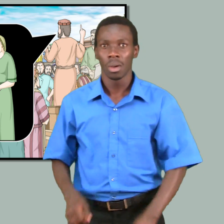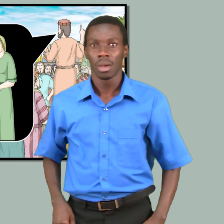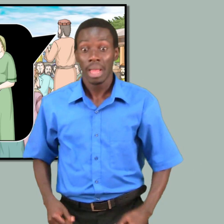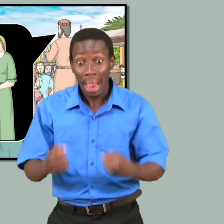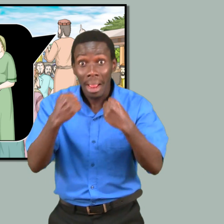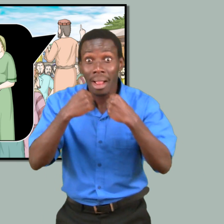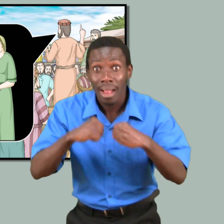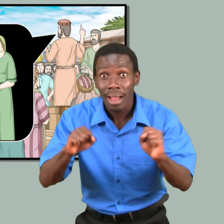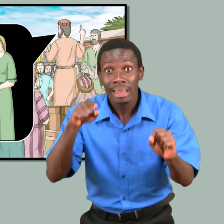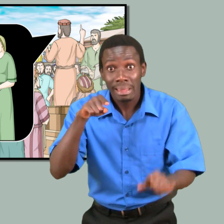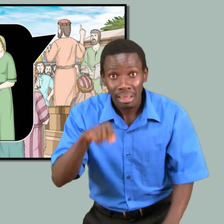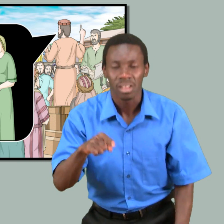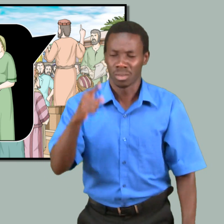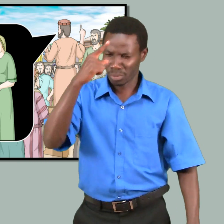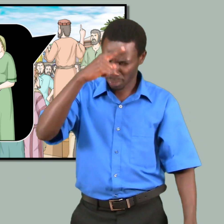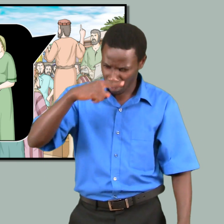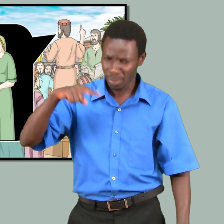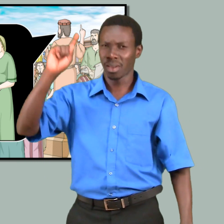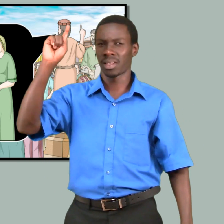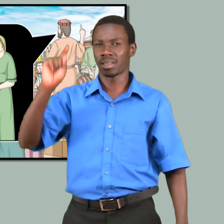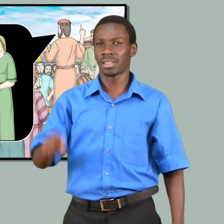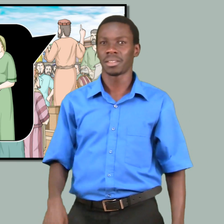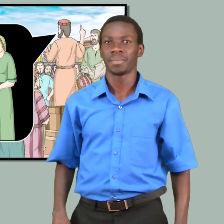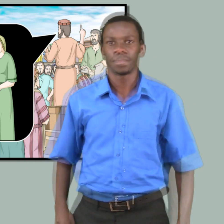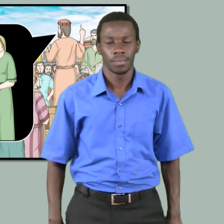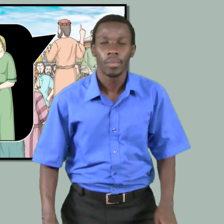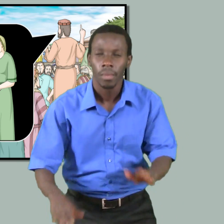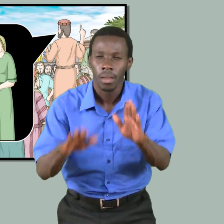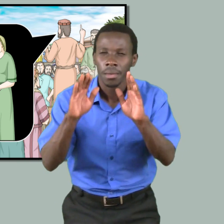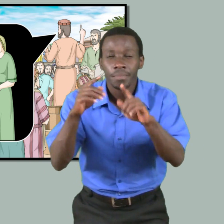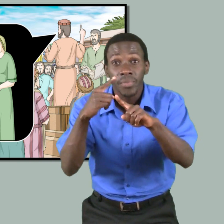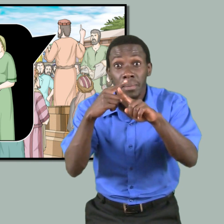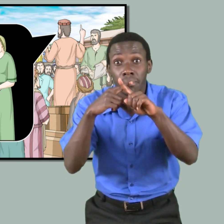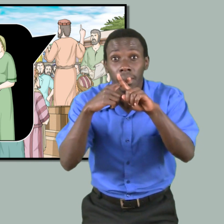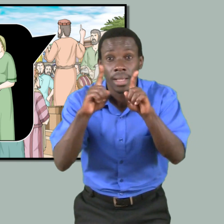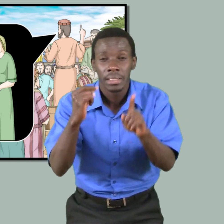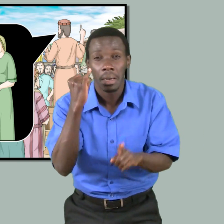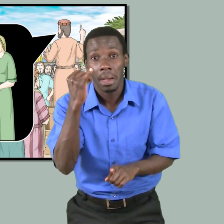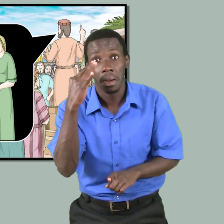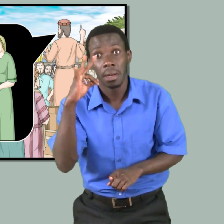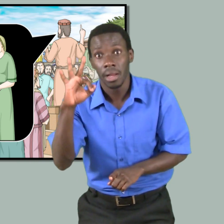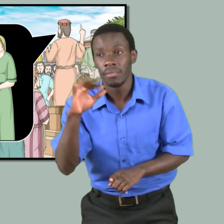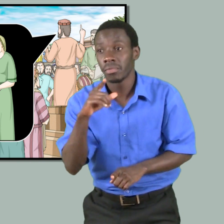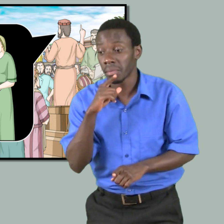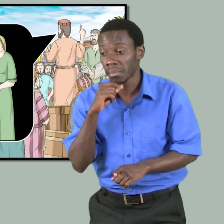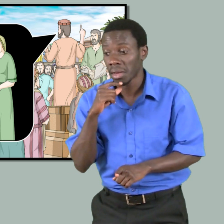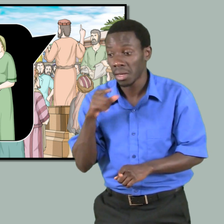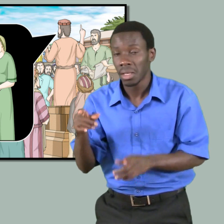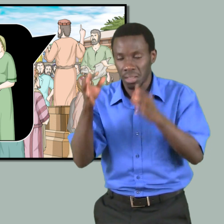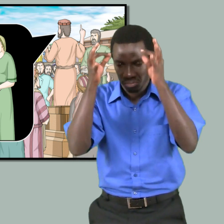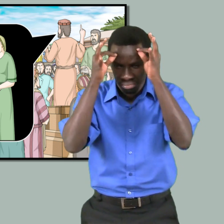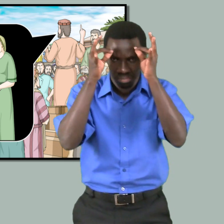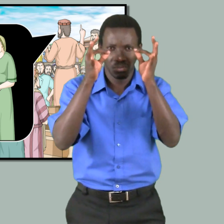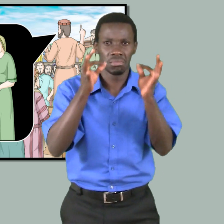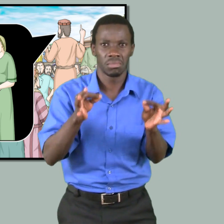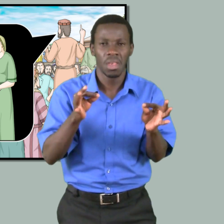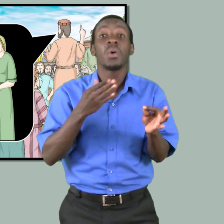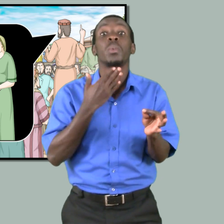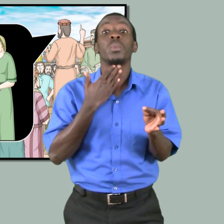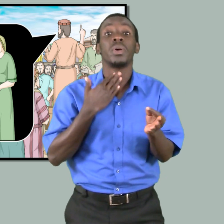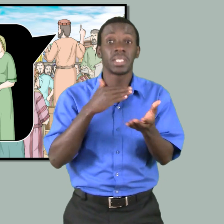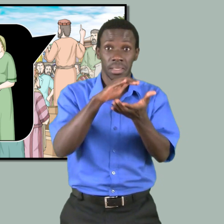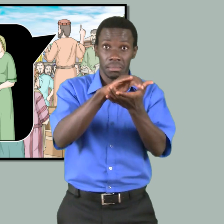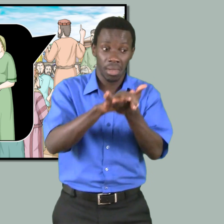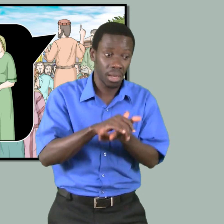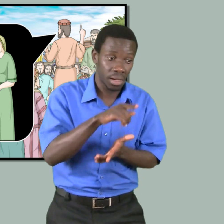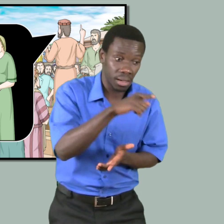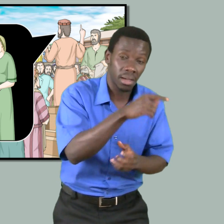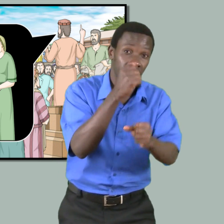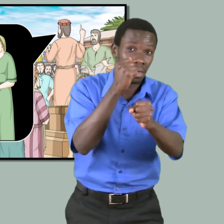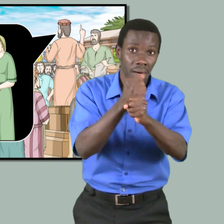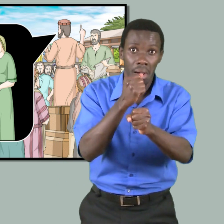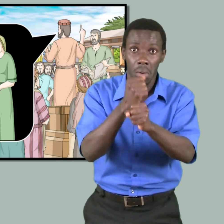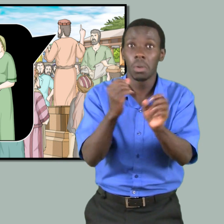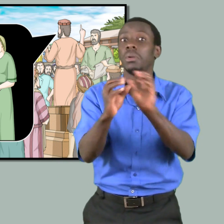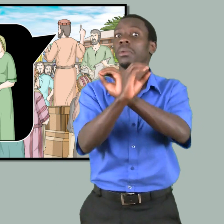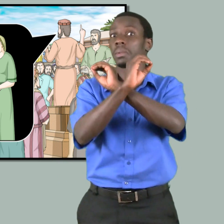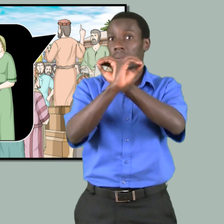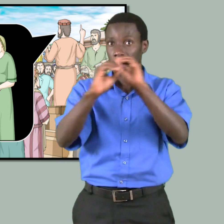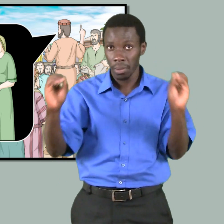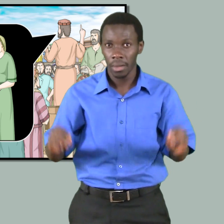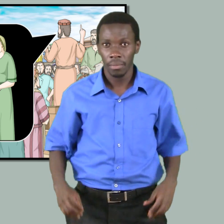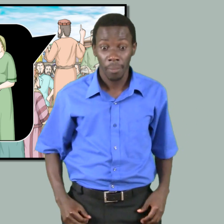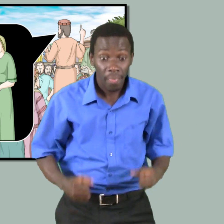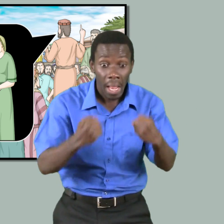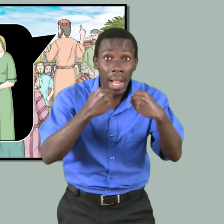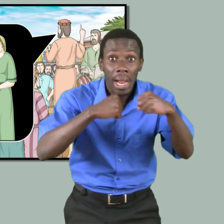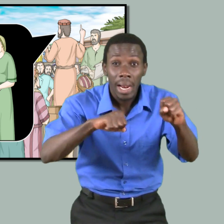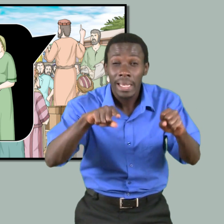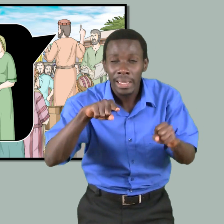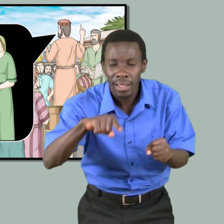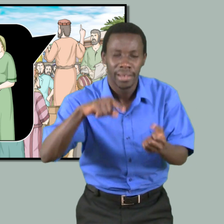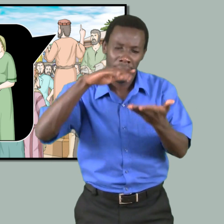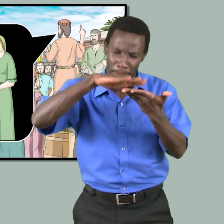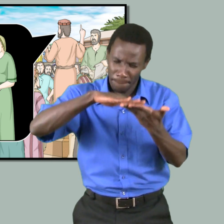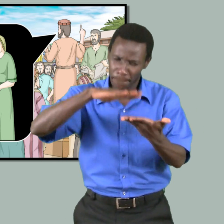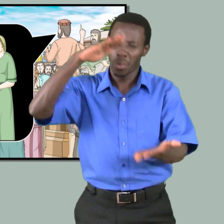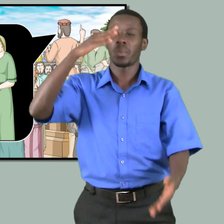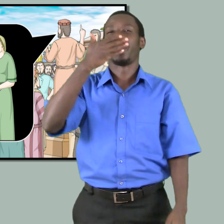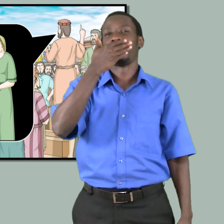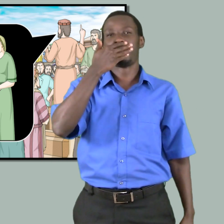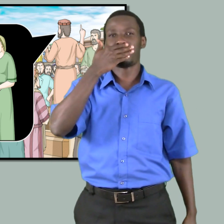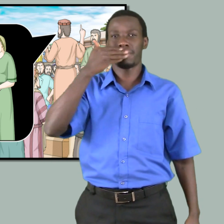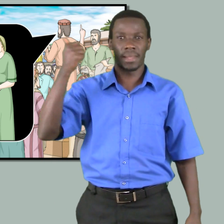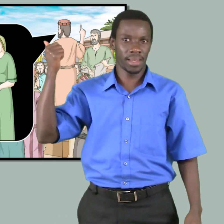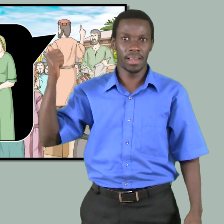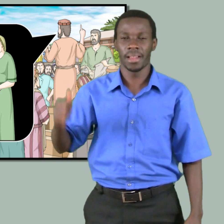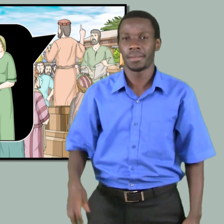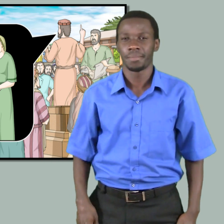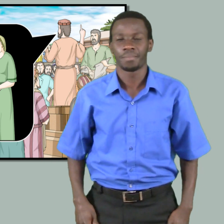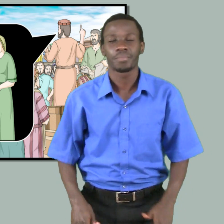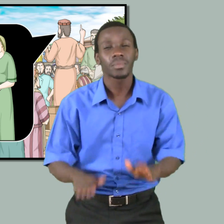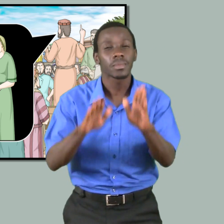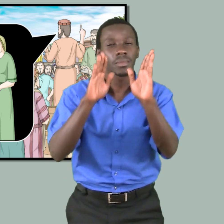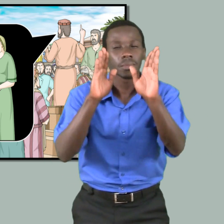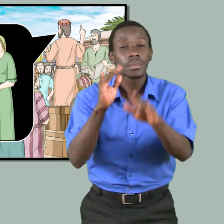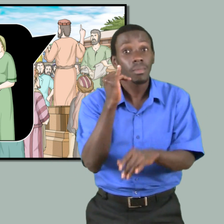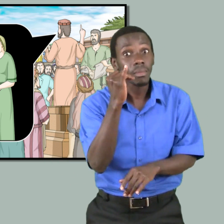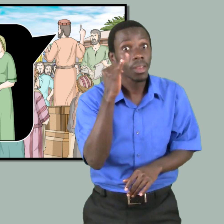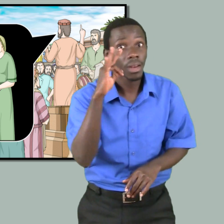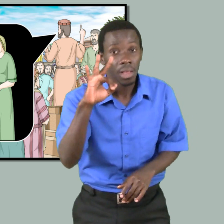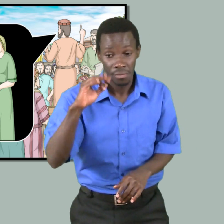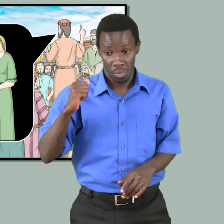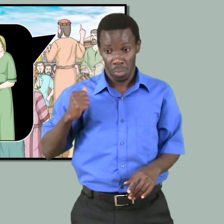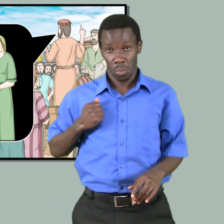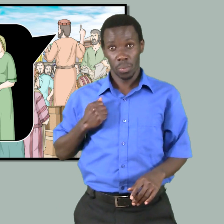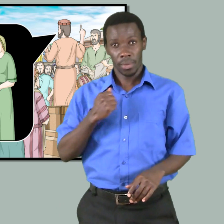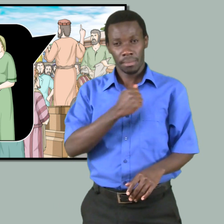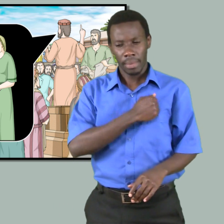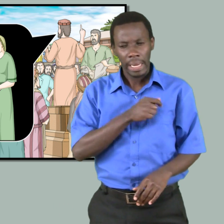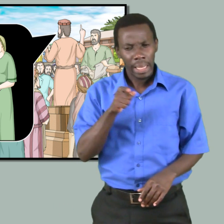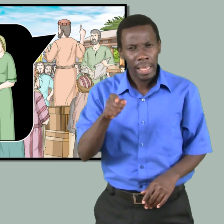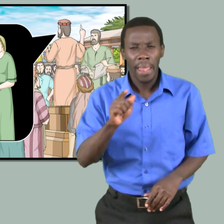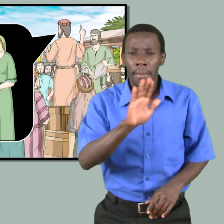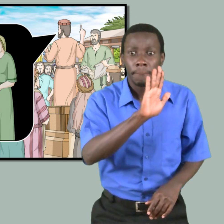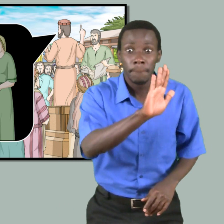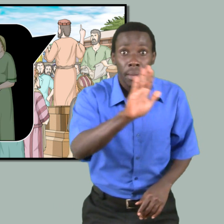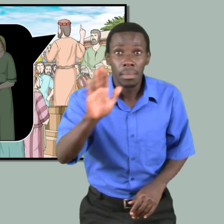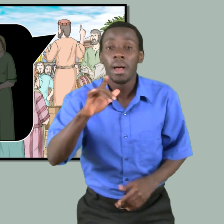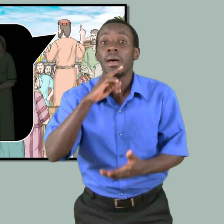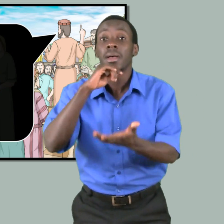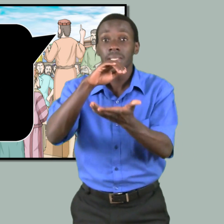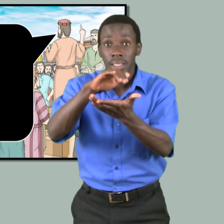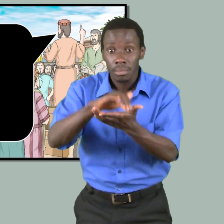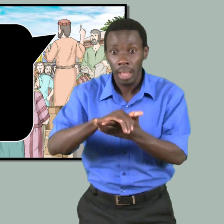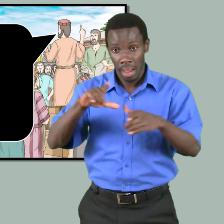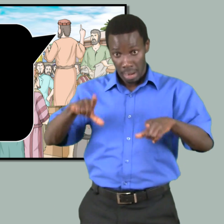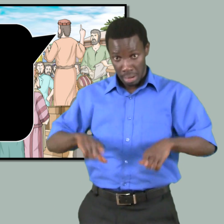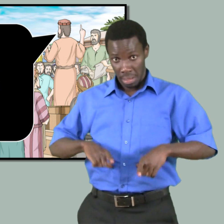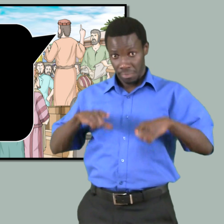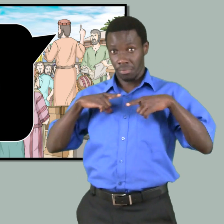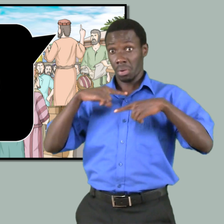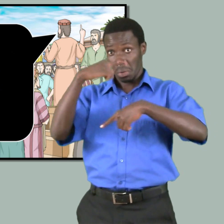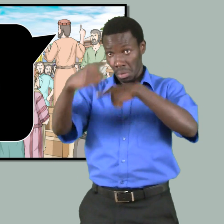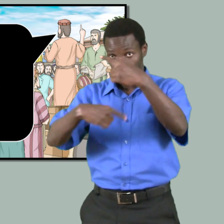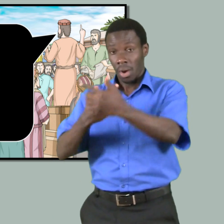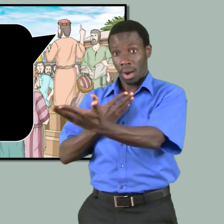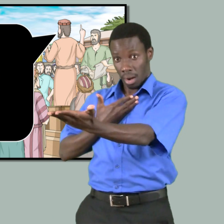So then, he who marries the virgin does well, but he who does not marry her does even better.